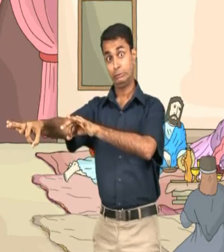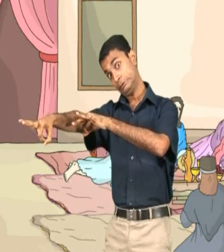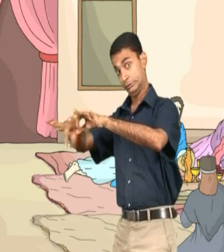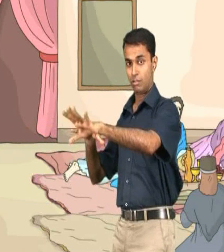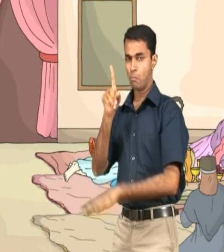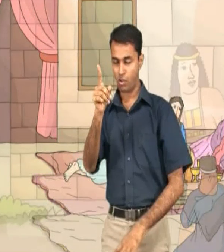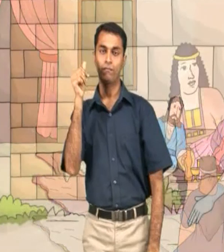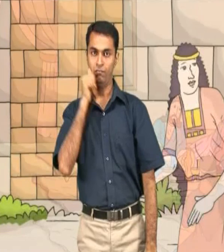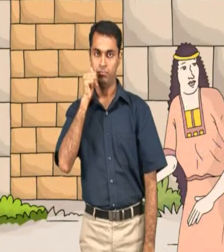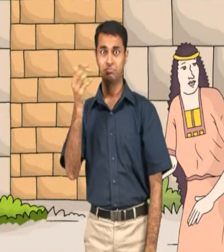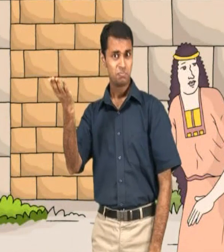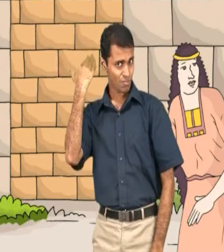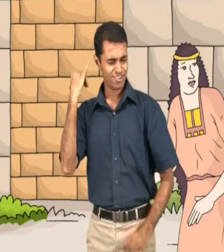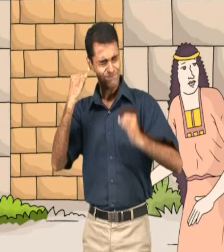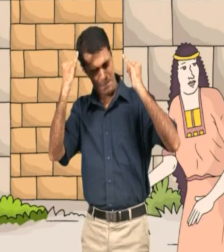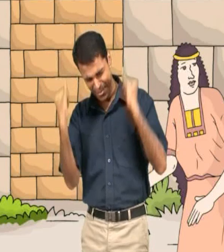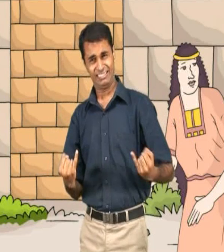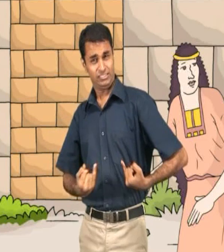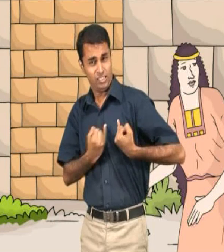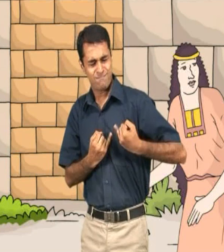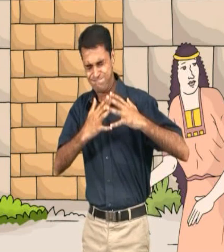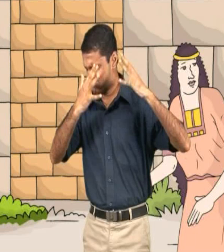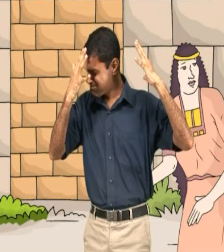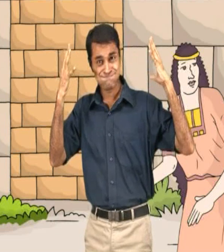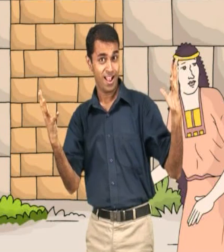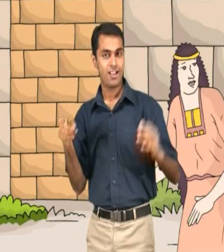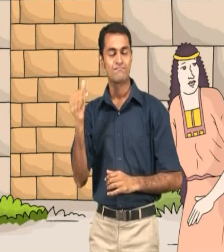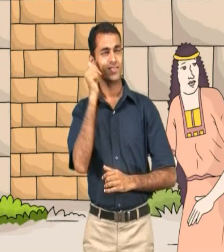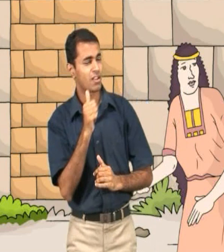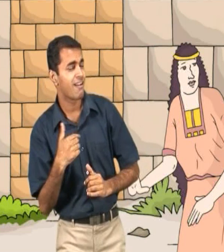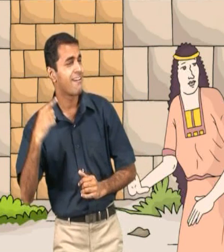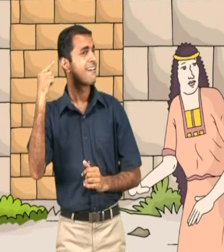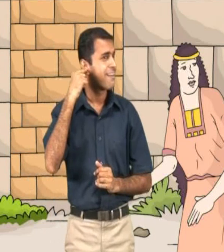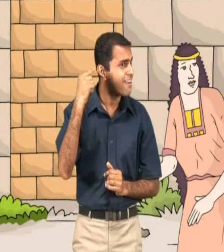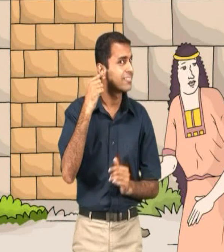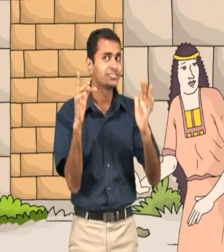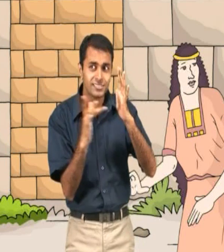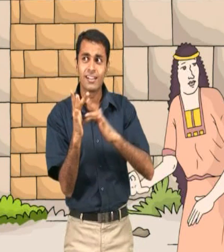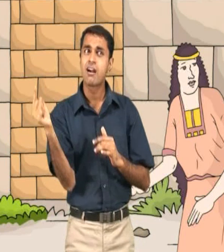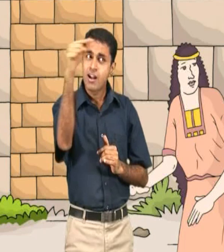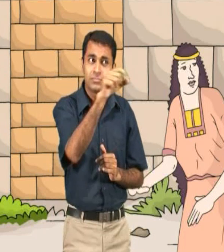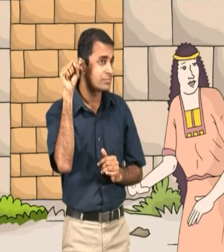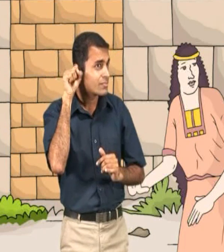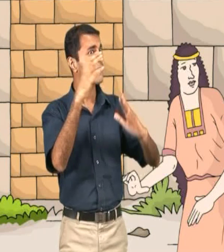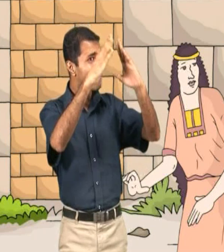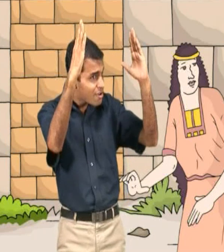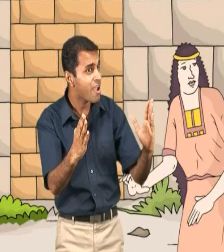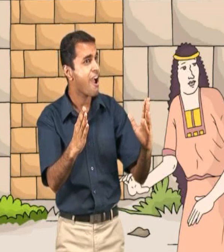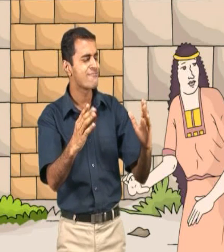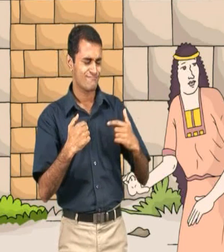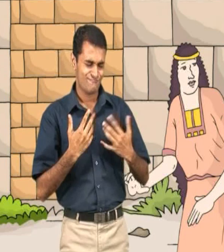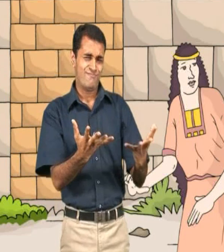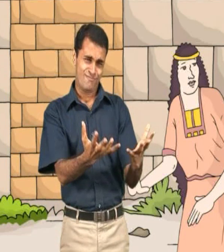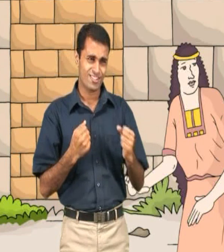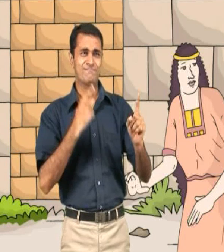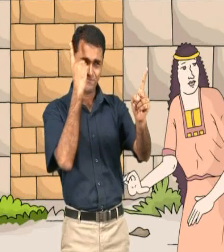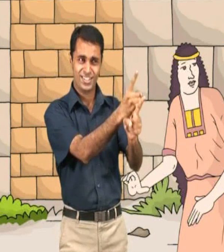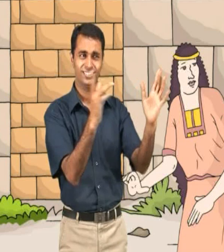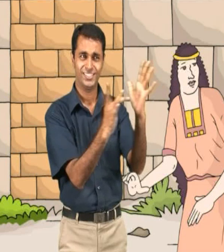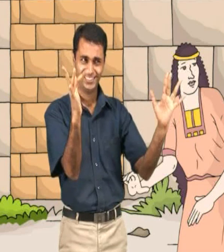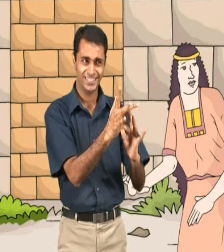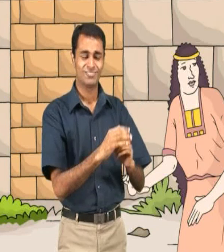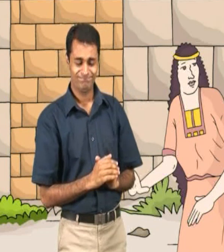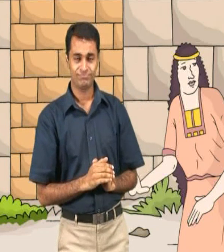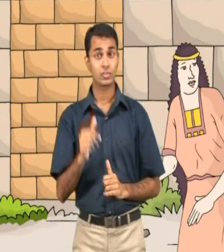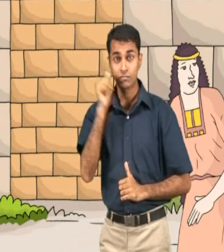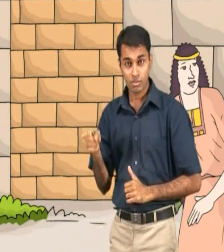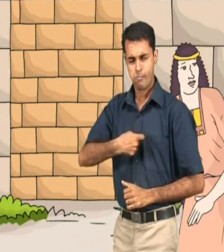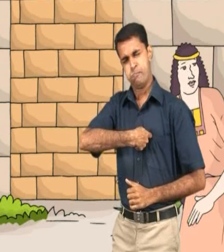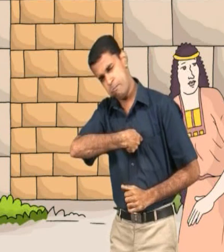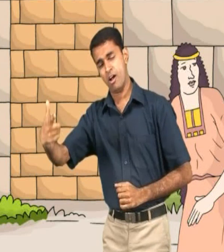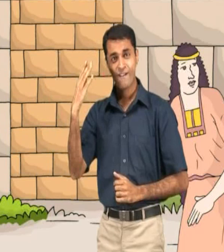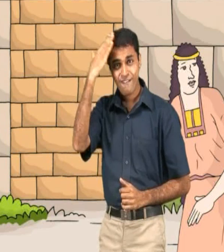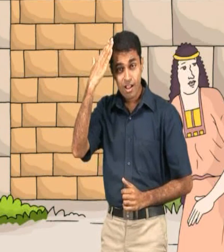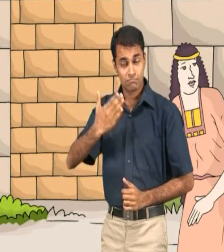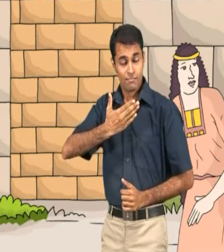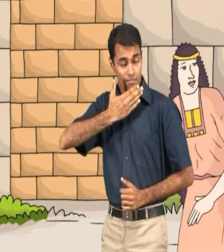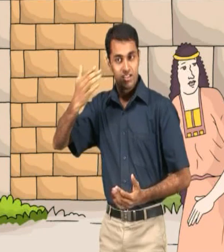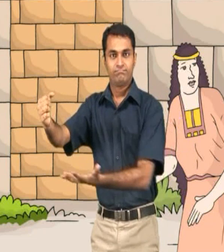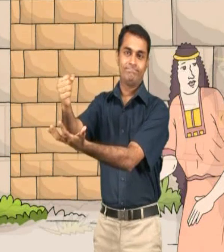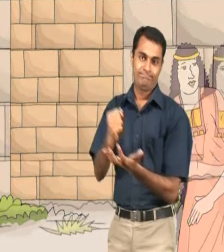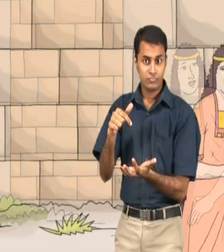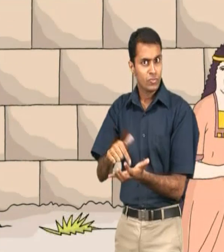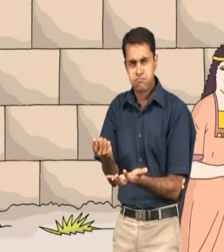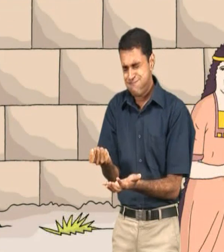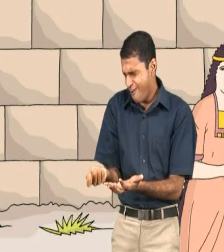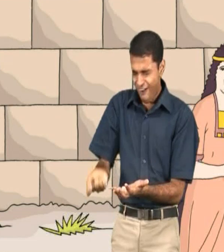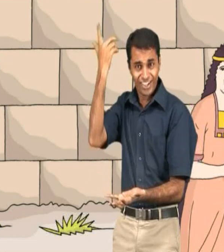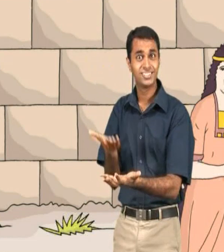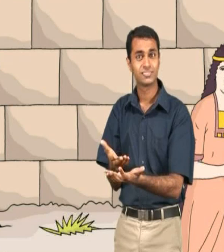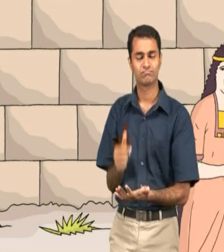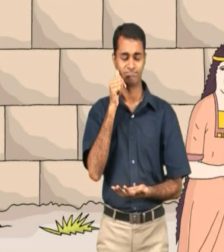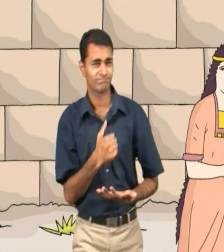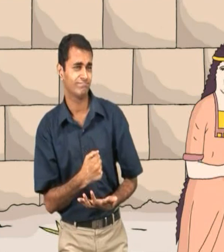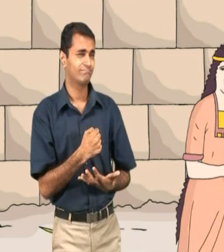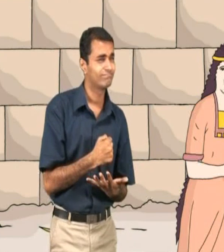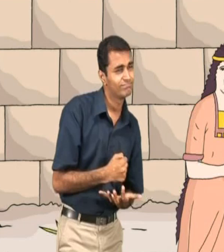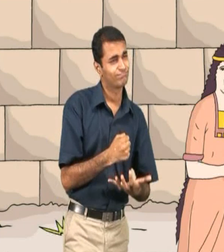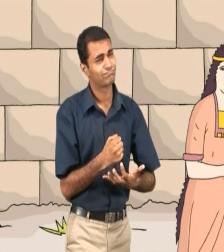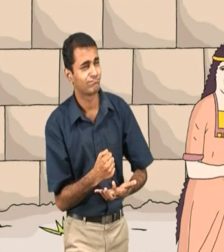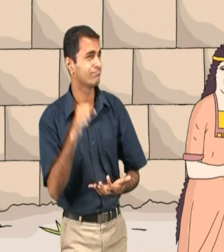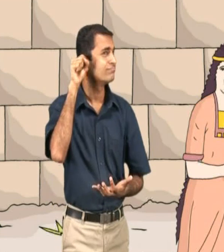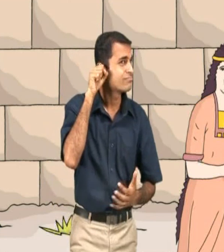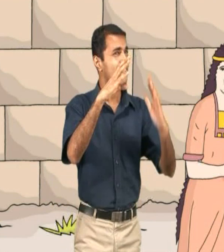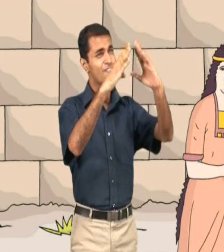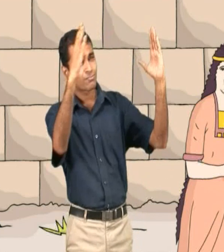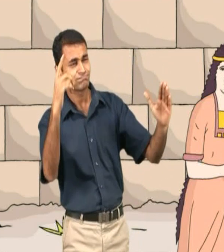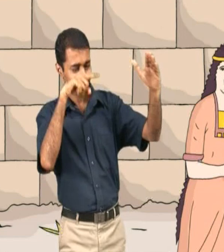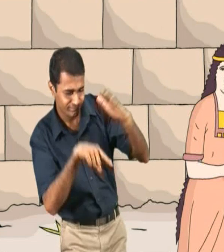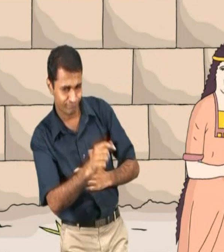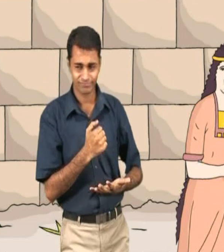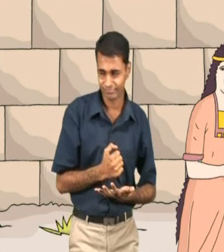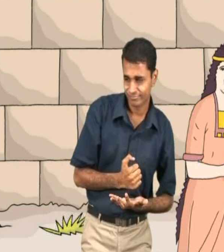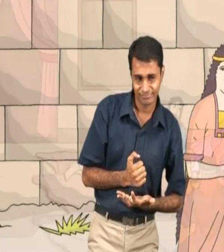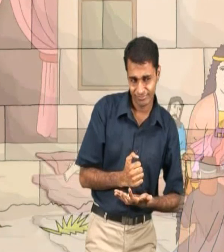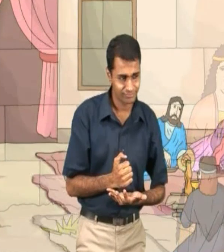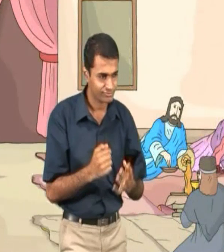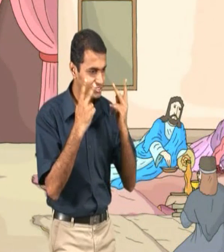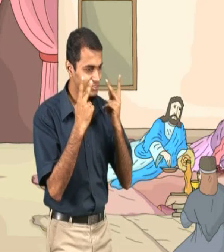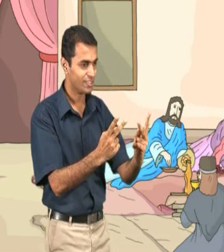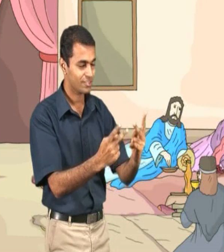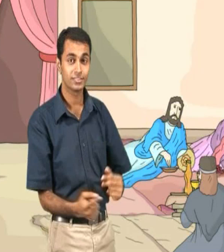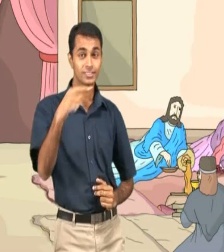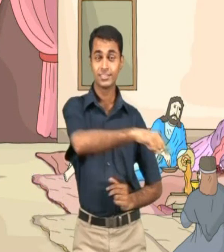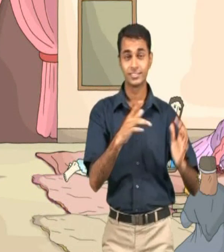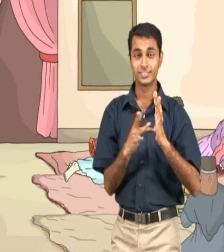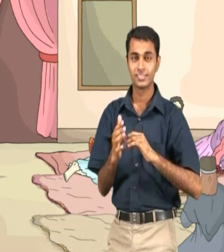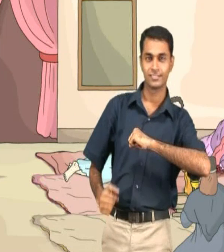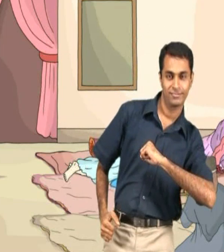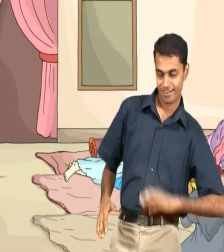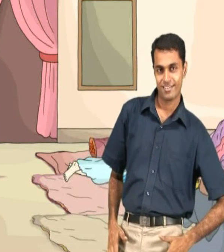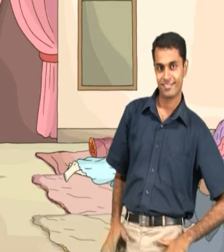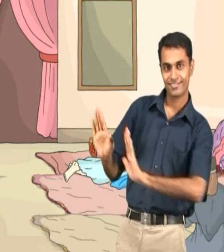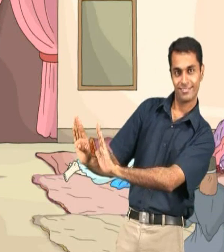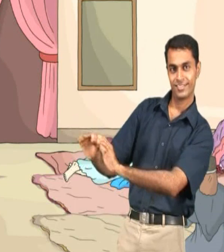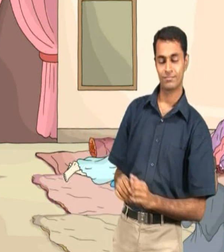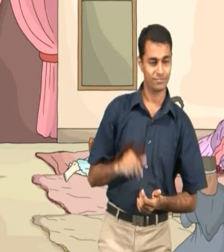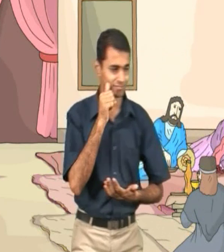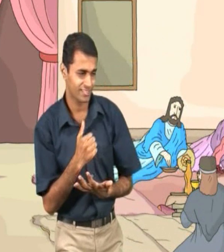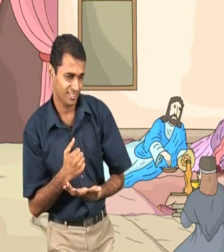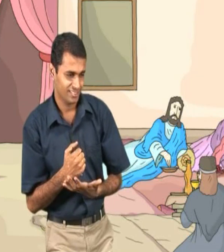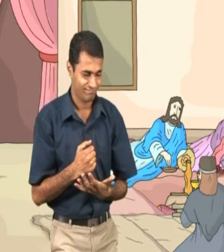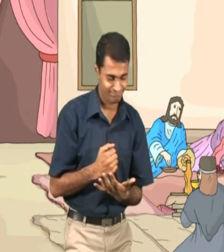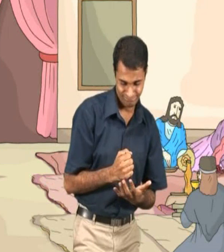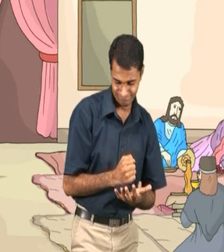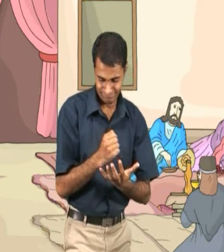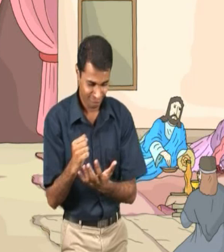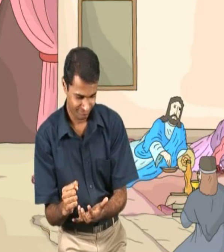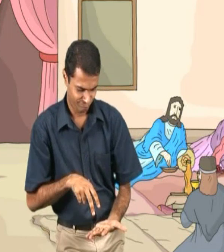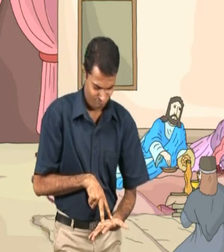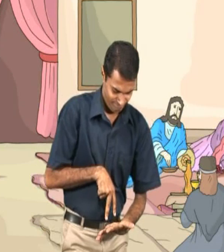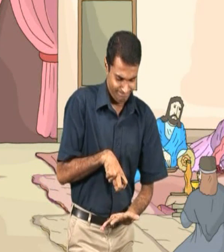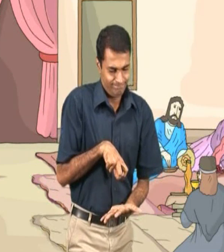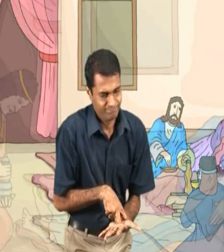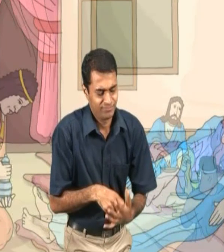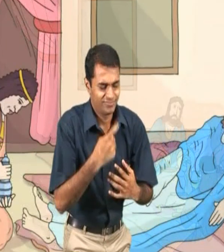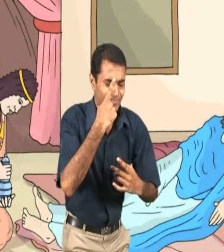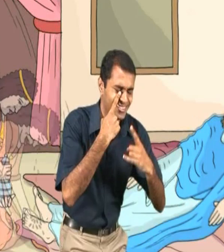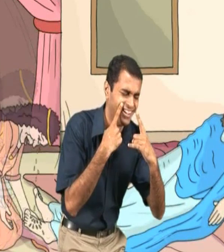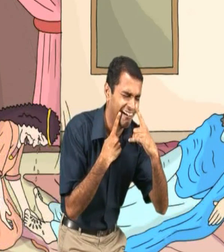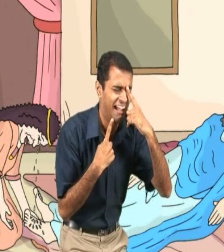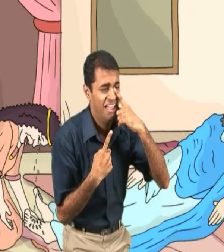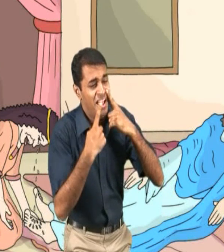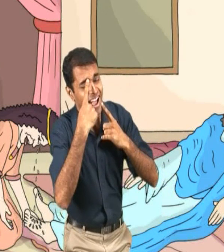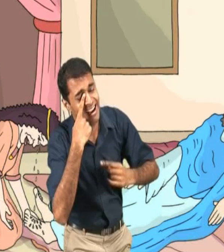When a sinful woman from that town learned that Jesus was dining there, she brought an alabaster jar of perfume.